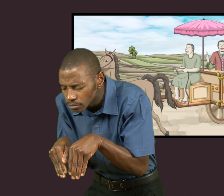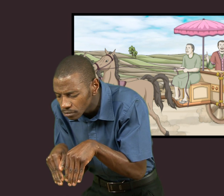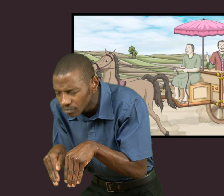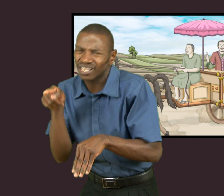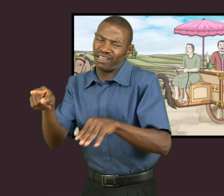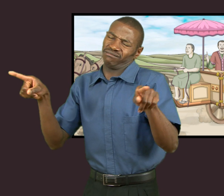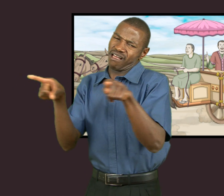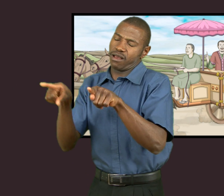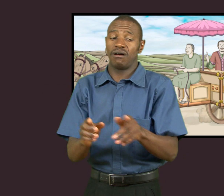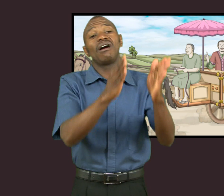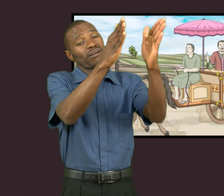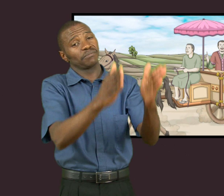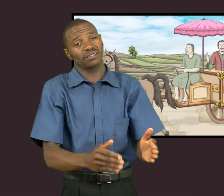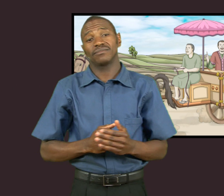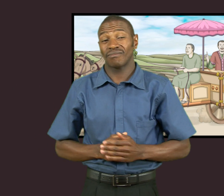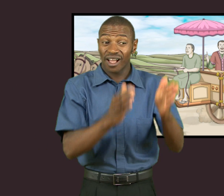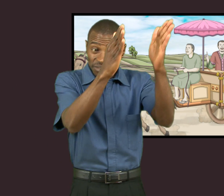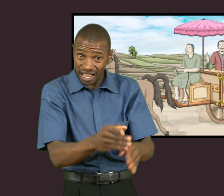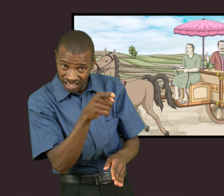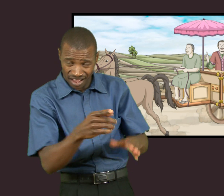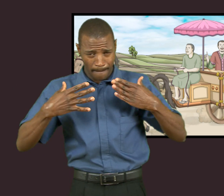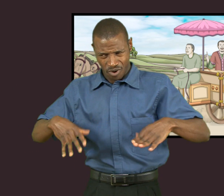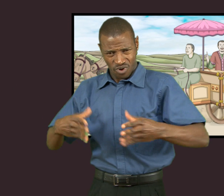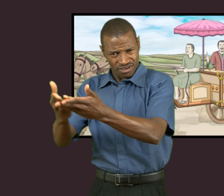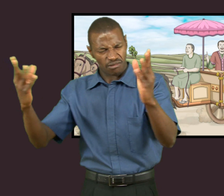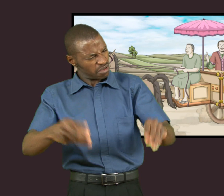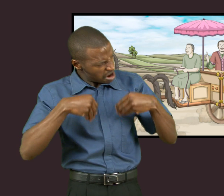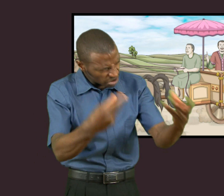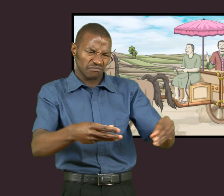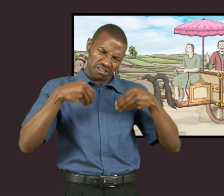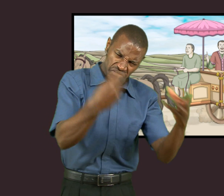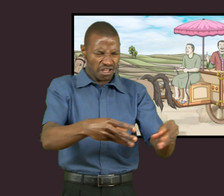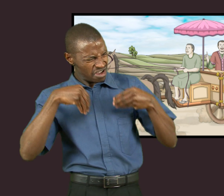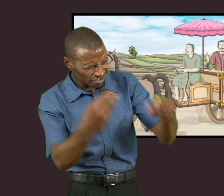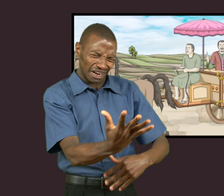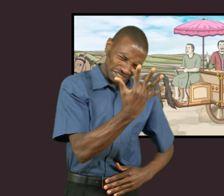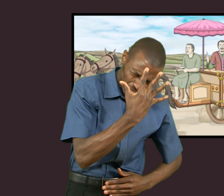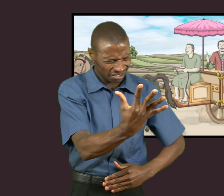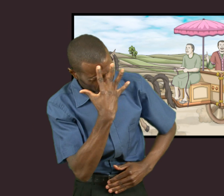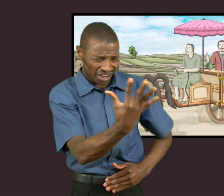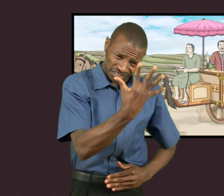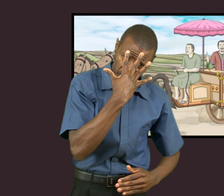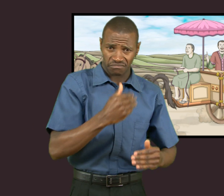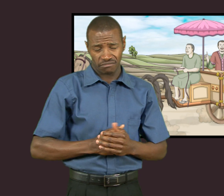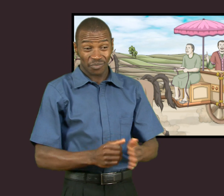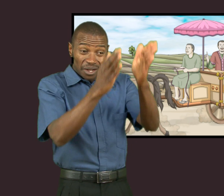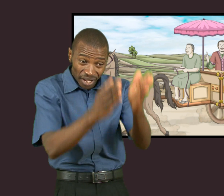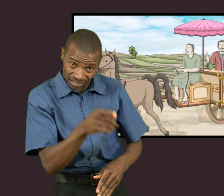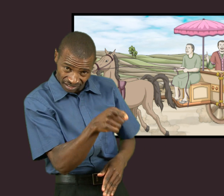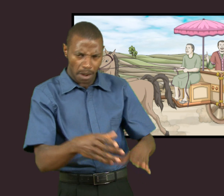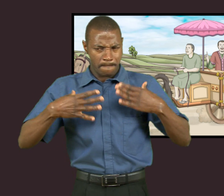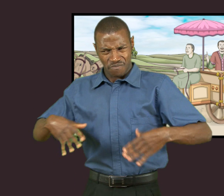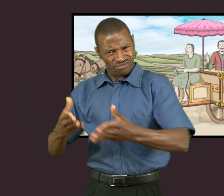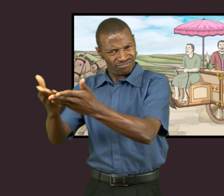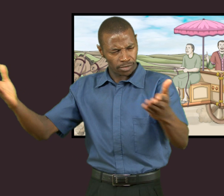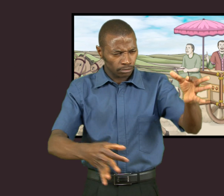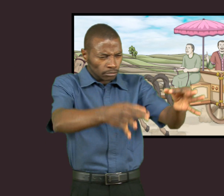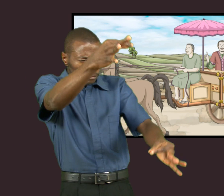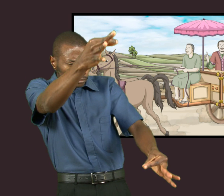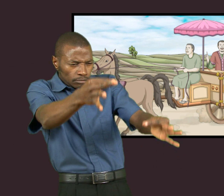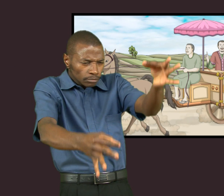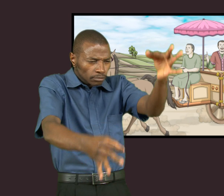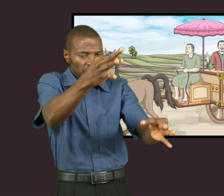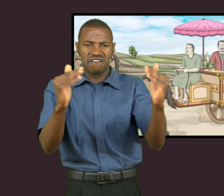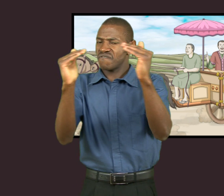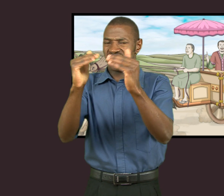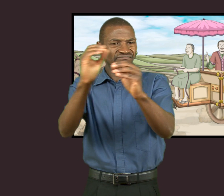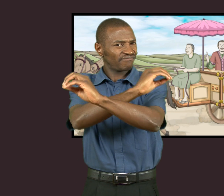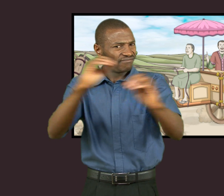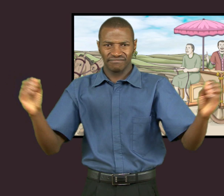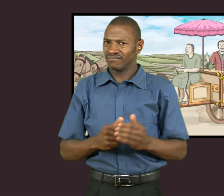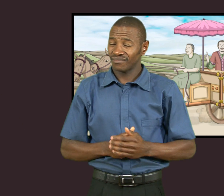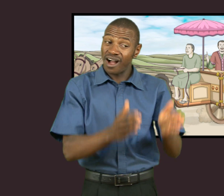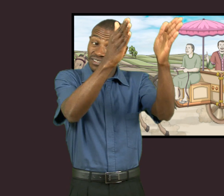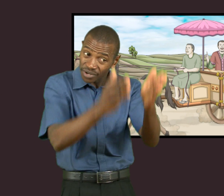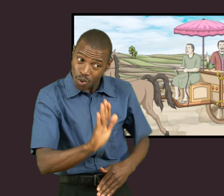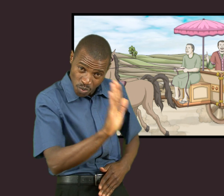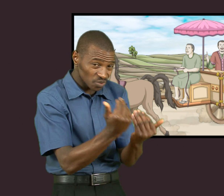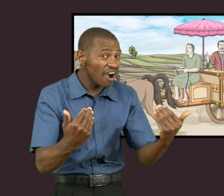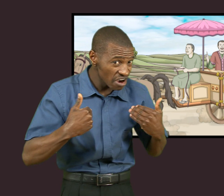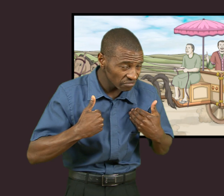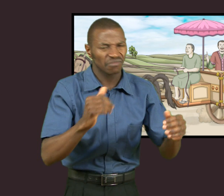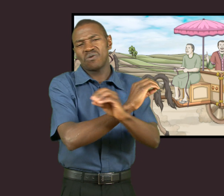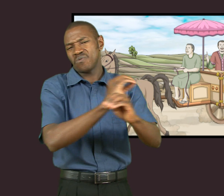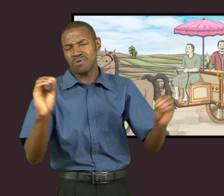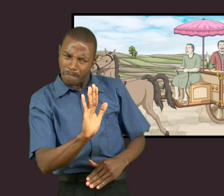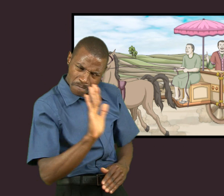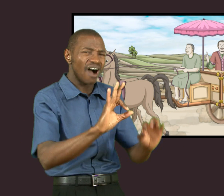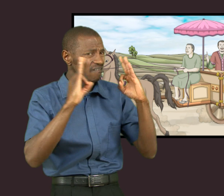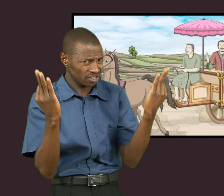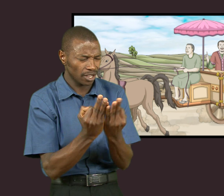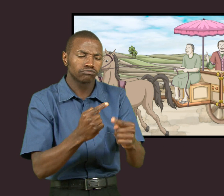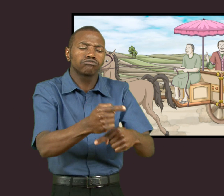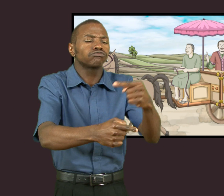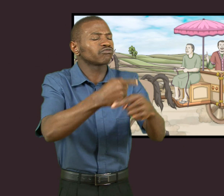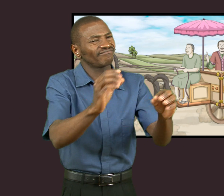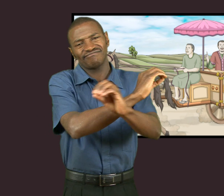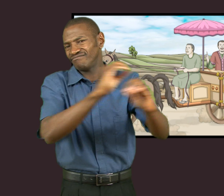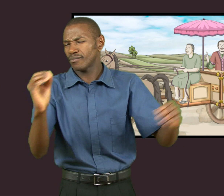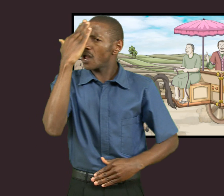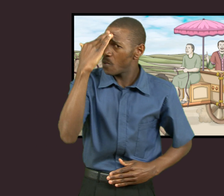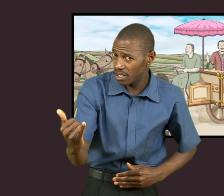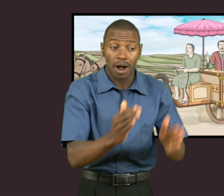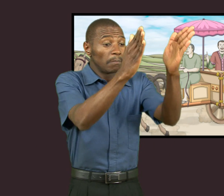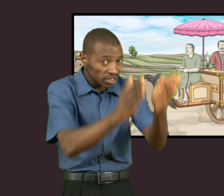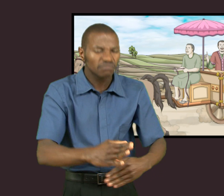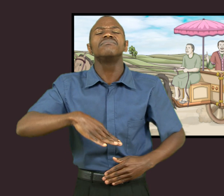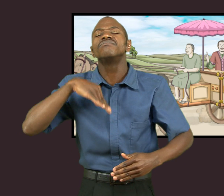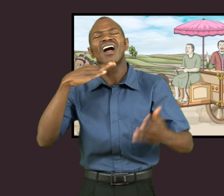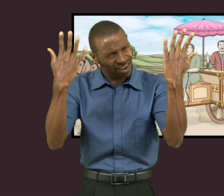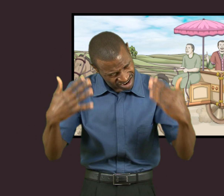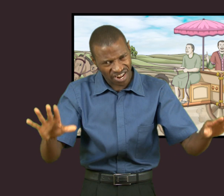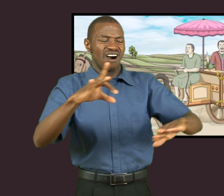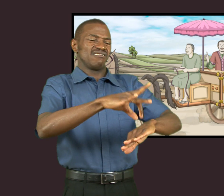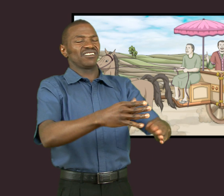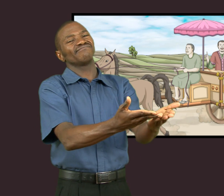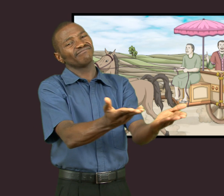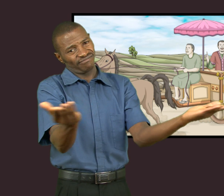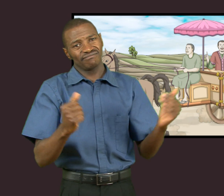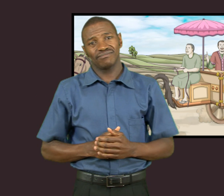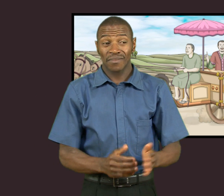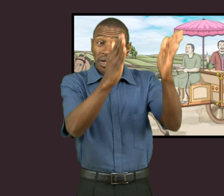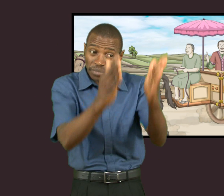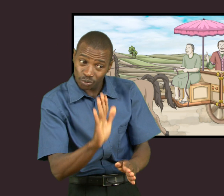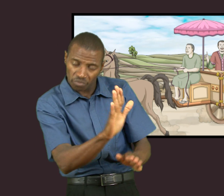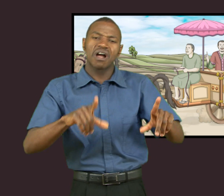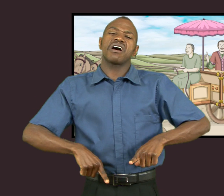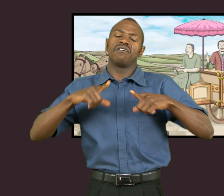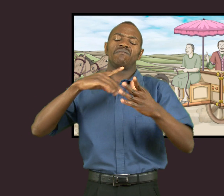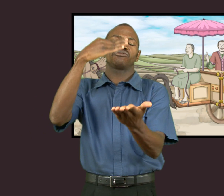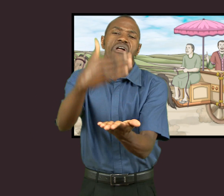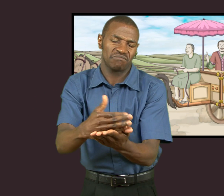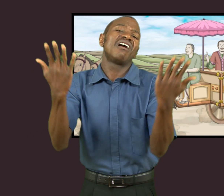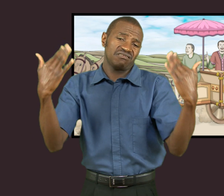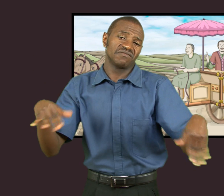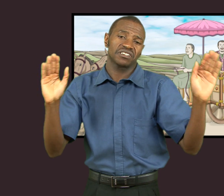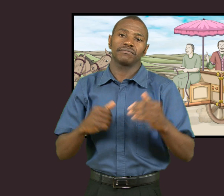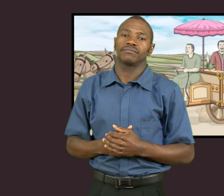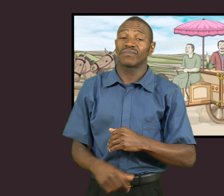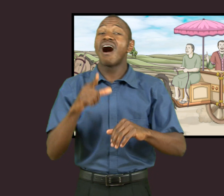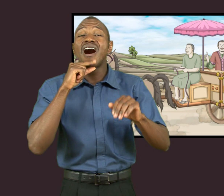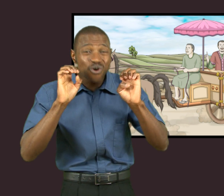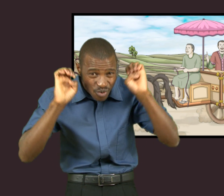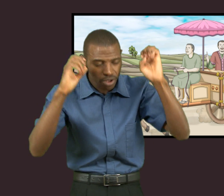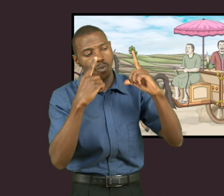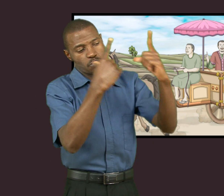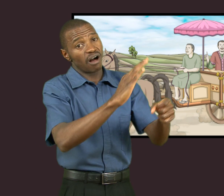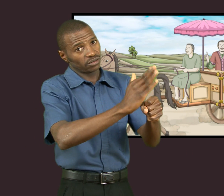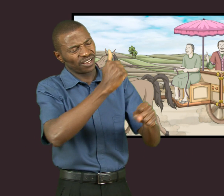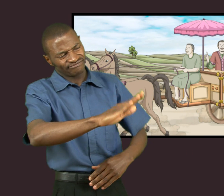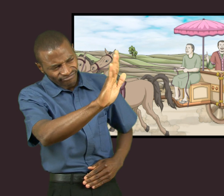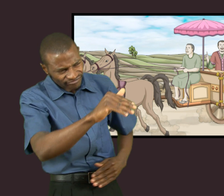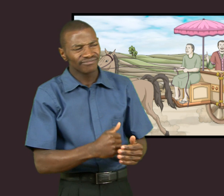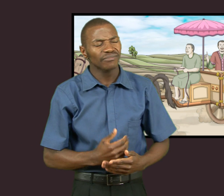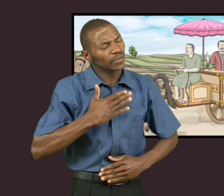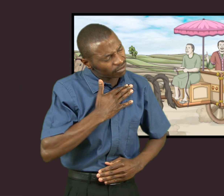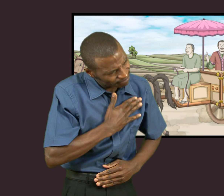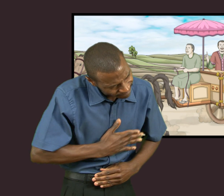In His humiliation He was deprived of justice. Who can recount His descendants? For His life was removed from the earth.”